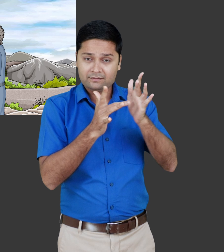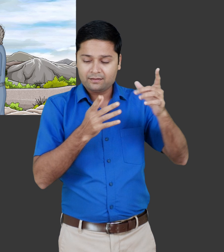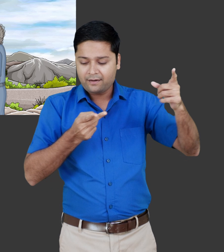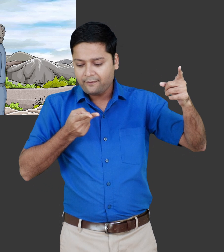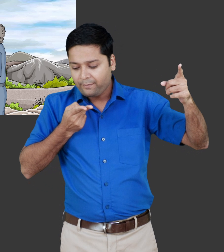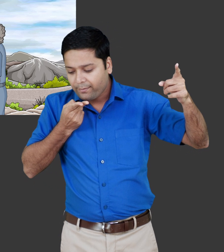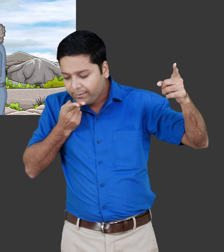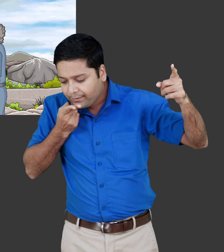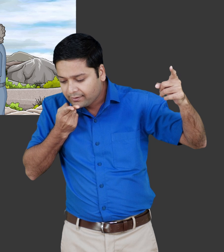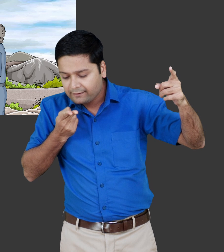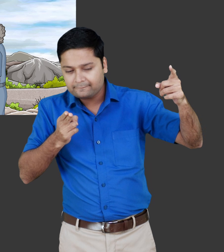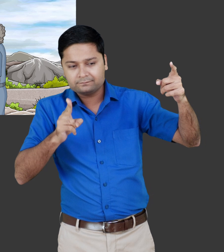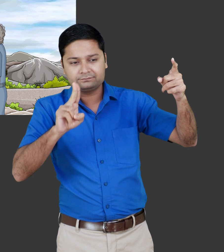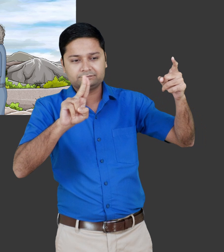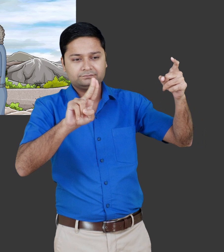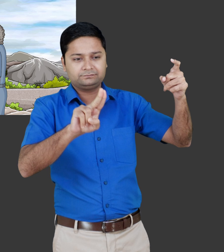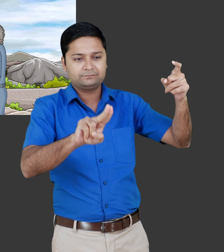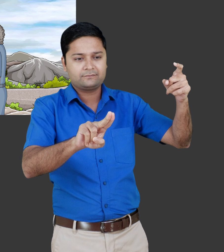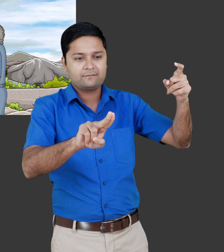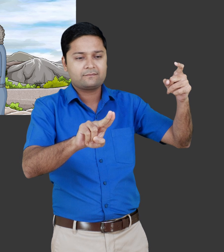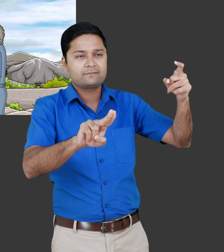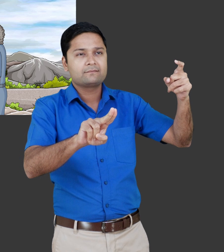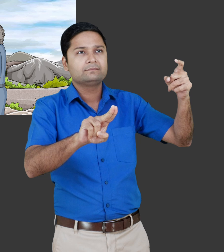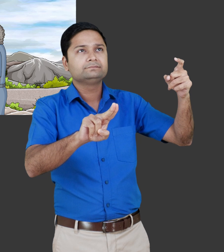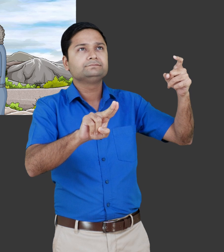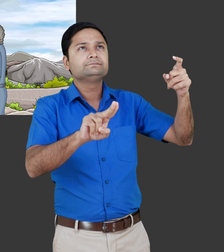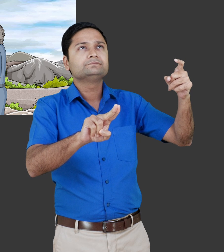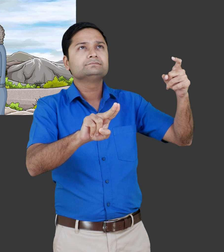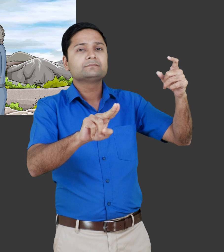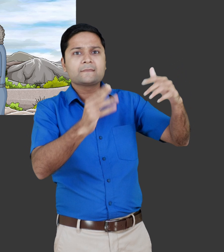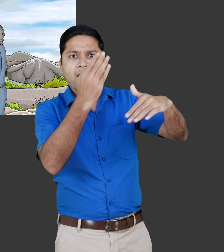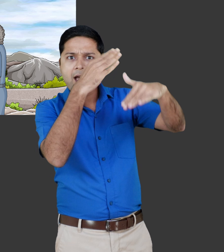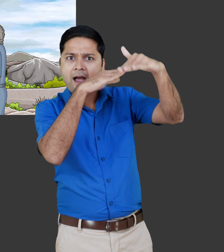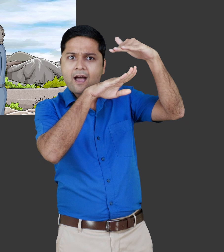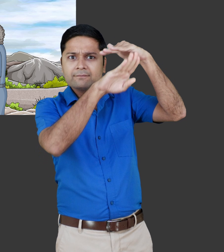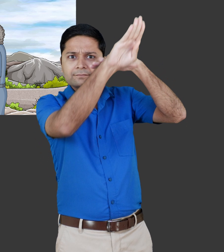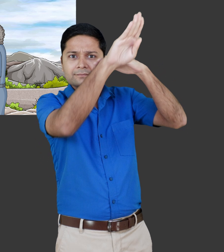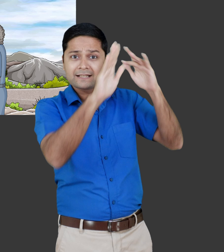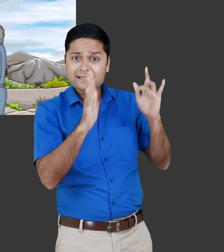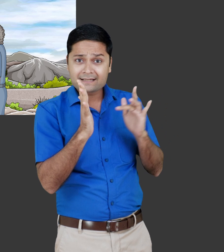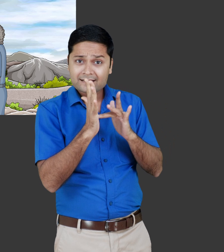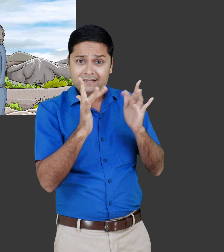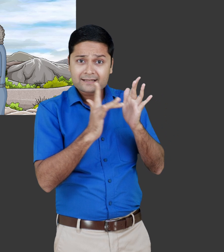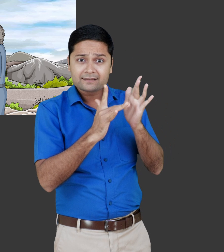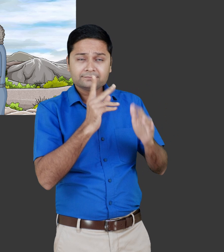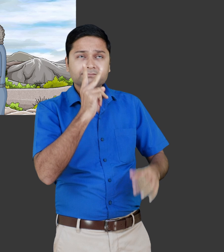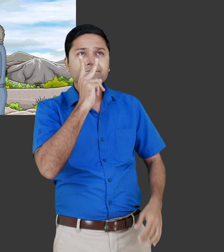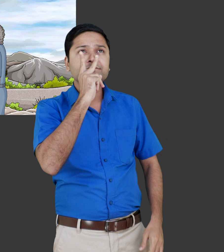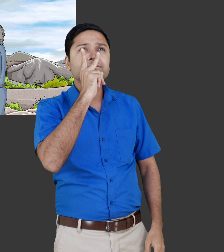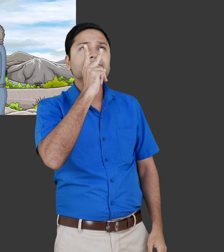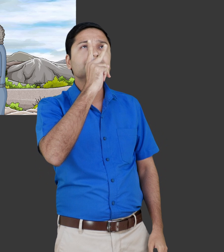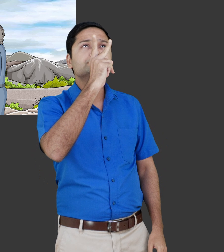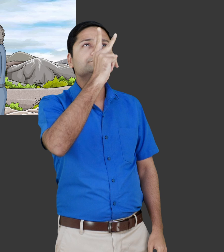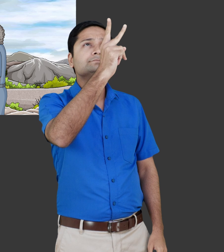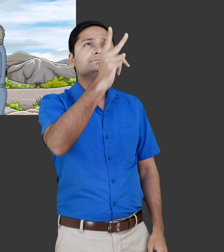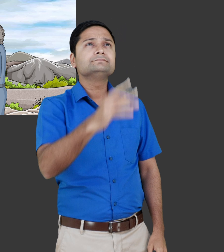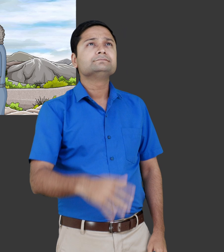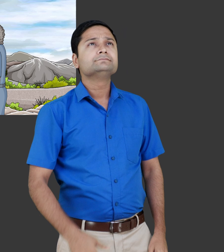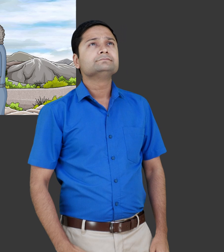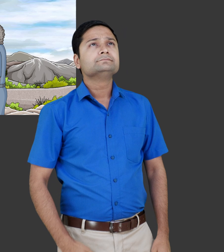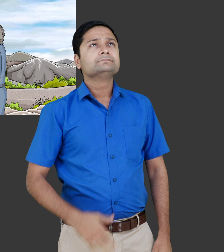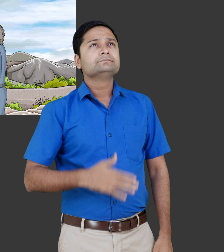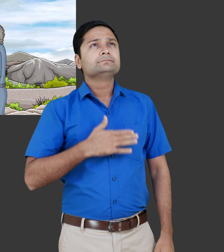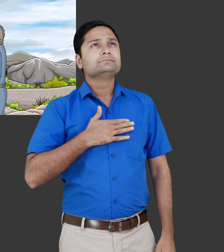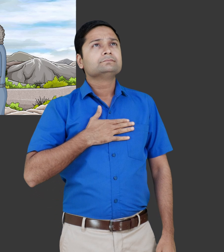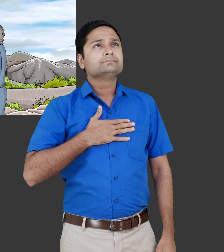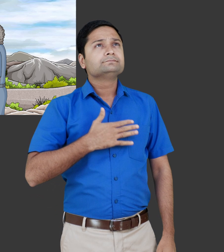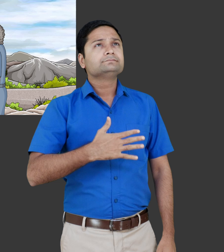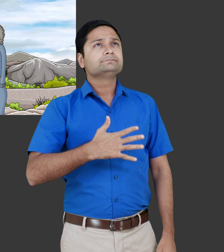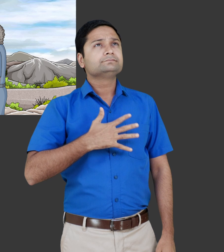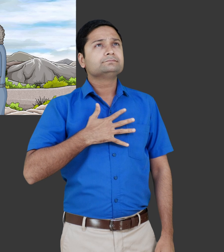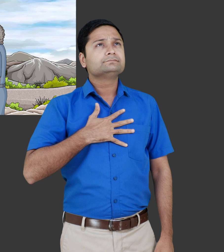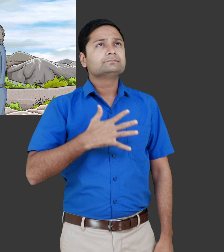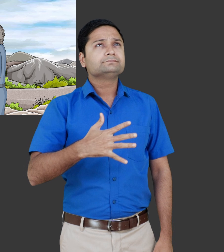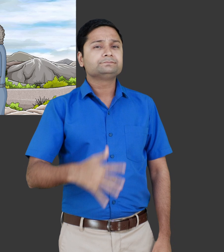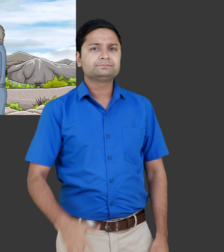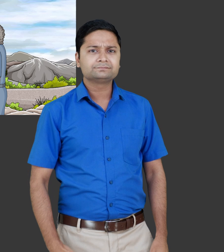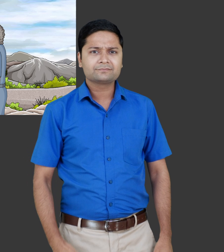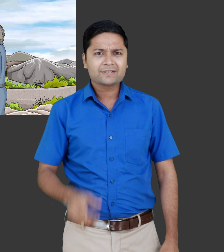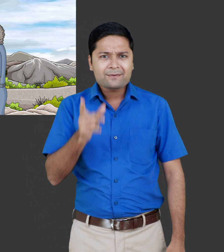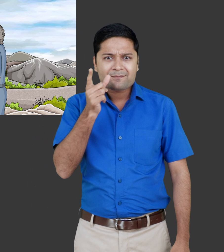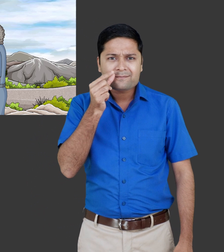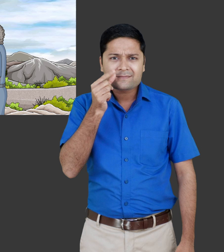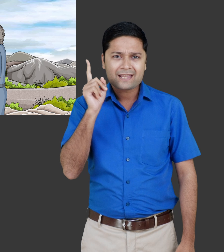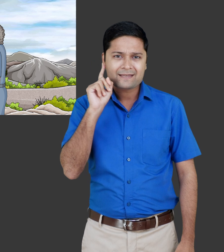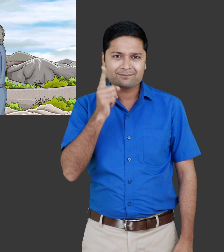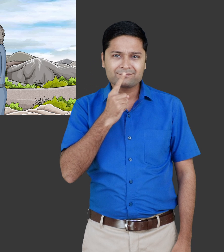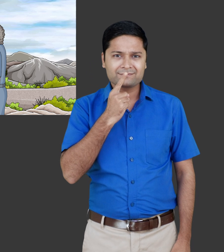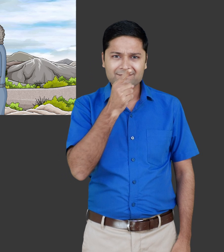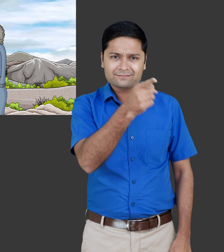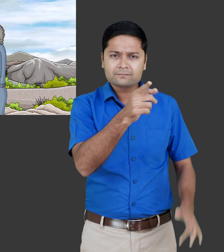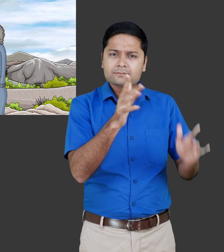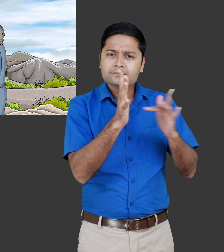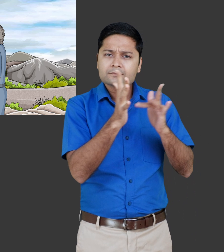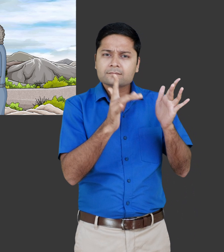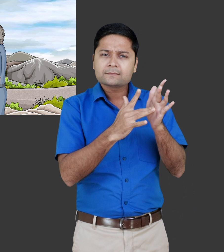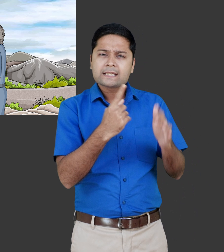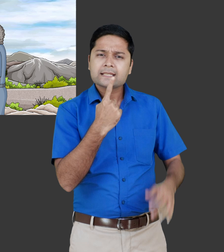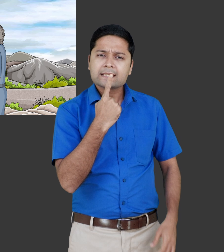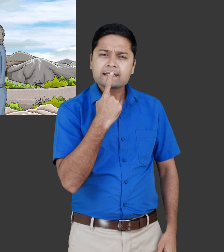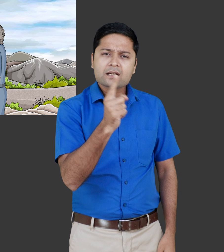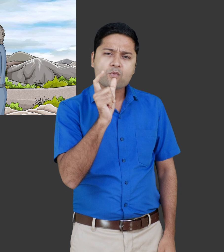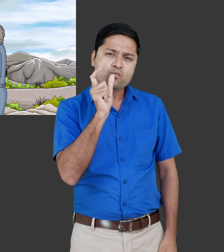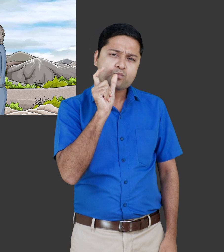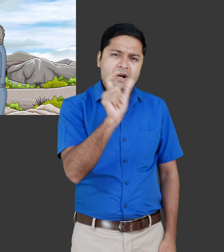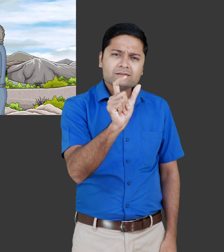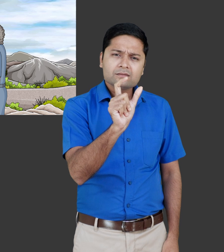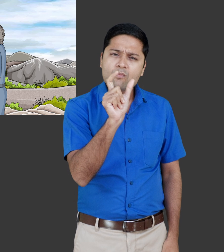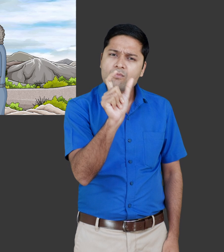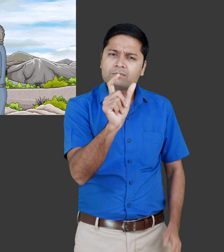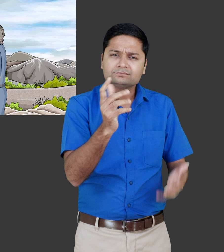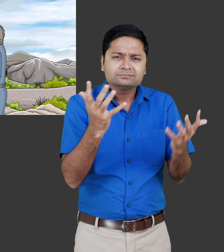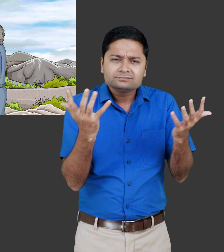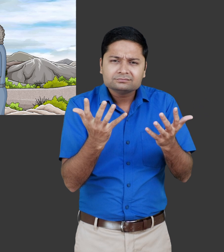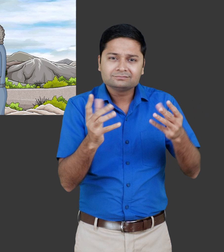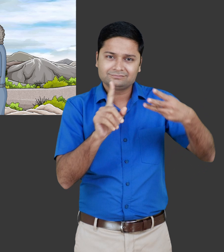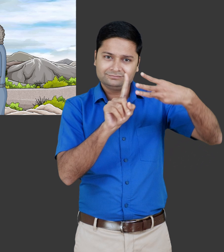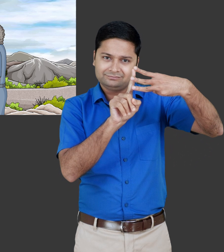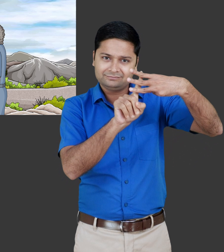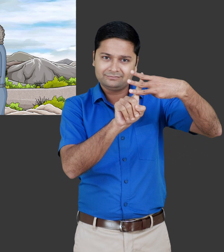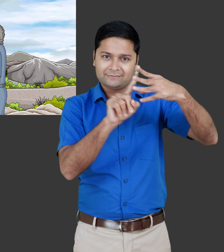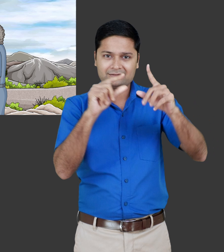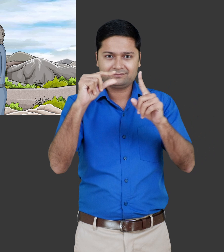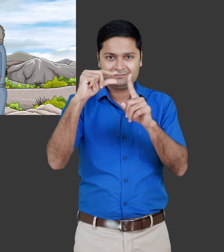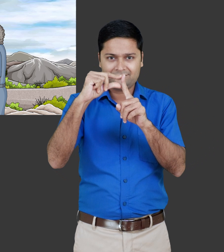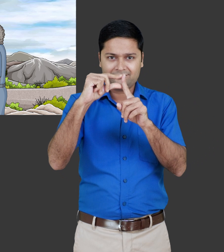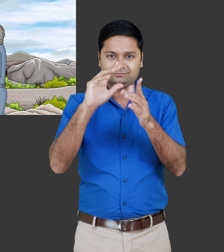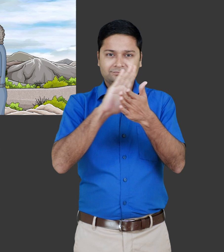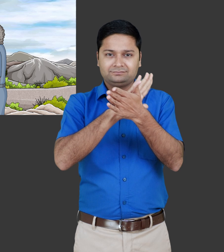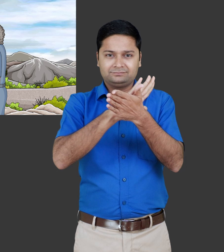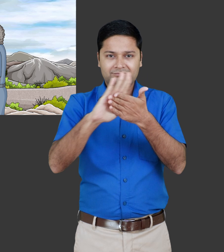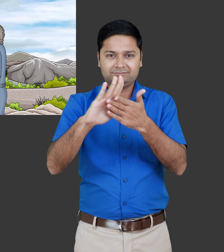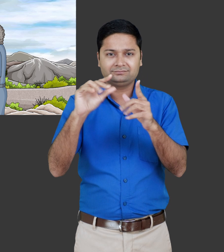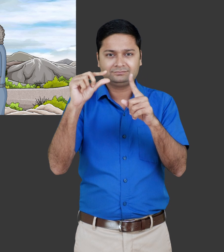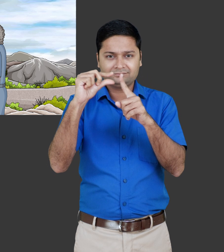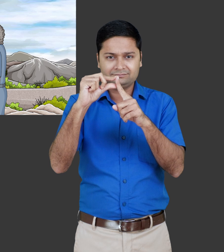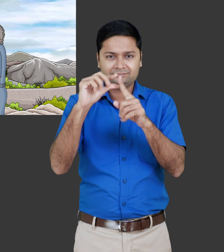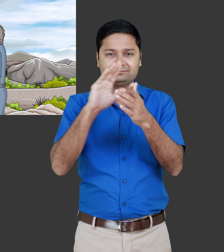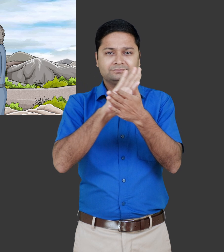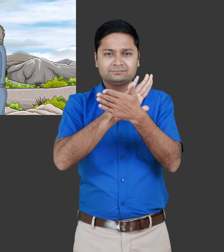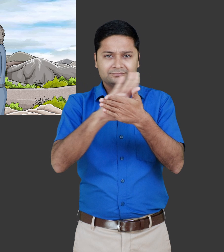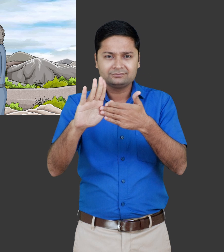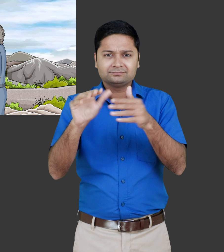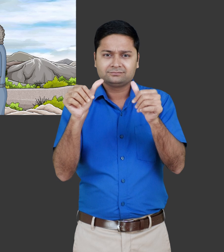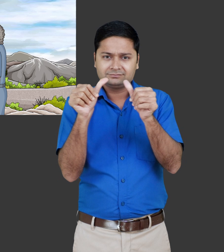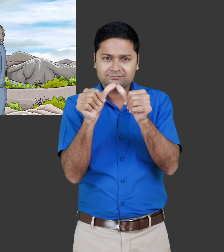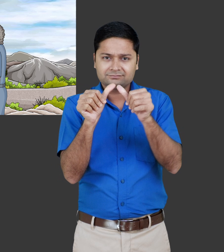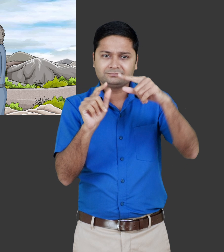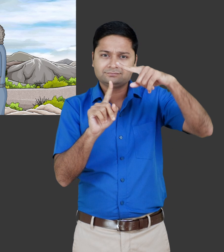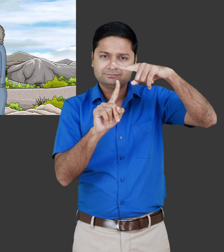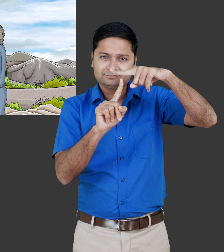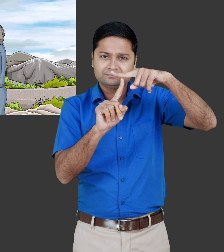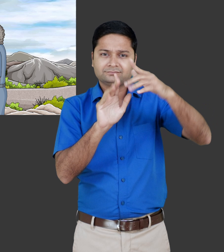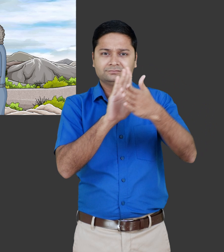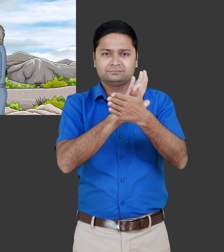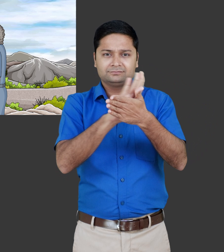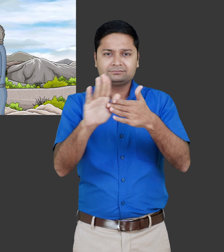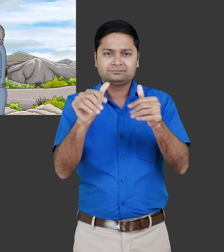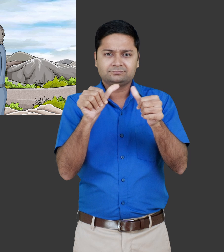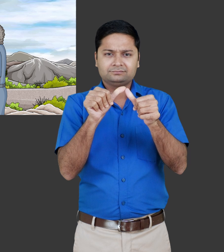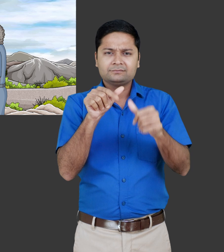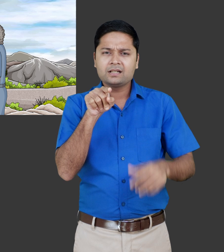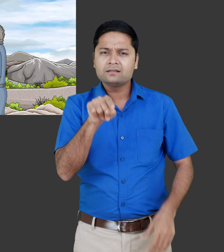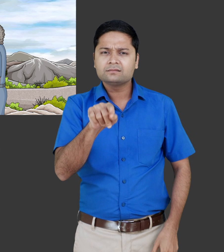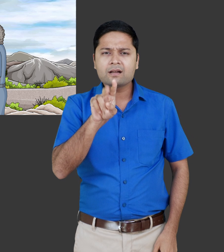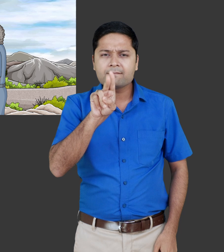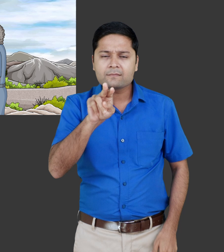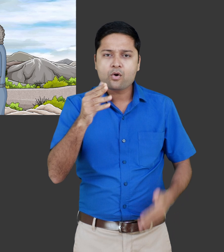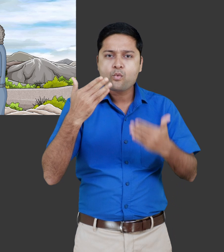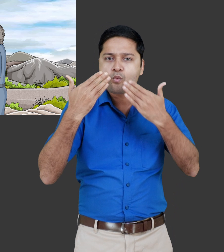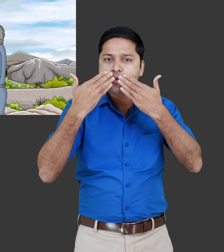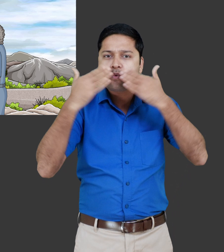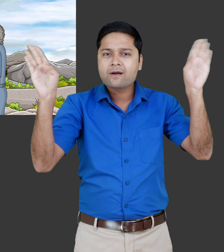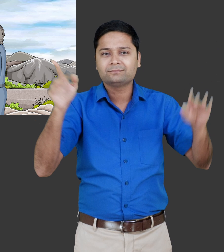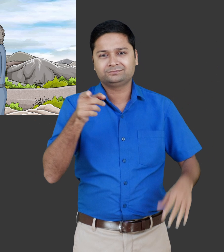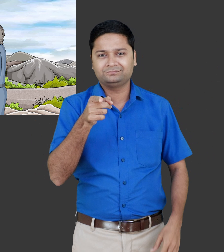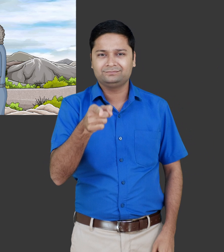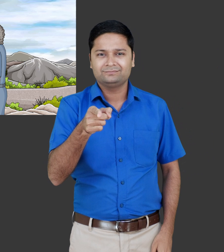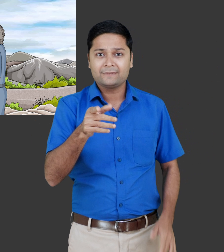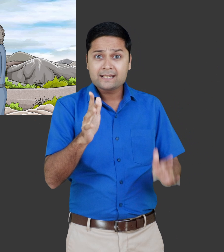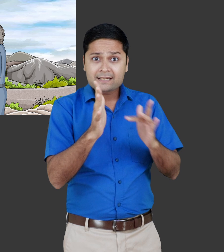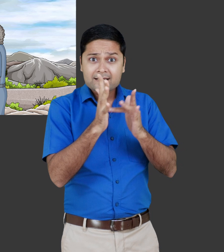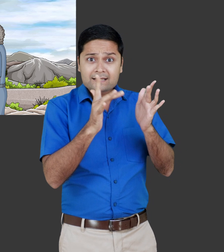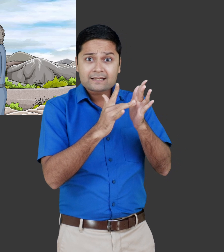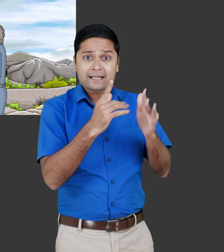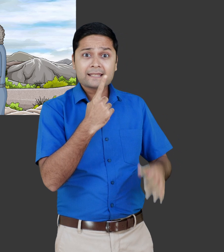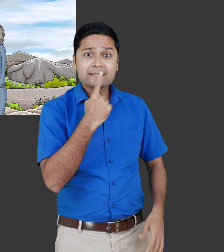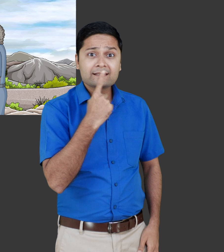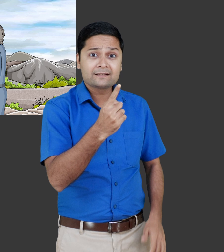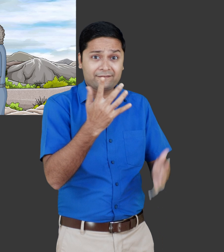And looking up to heaven, He sighed deeply and said to him, “Ephphatha!”